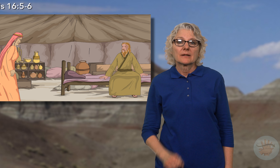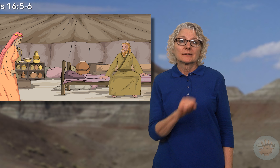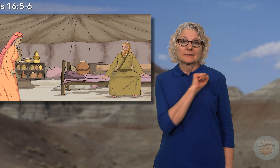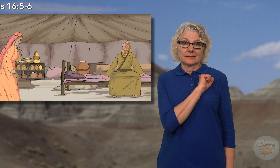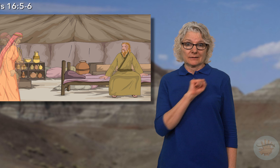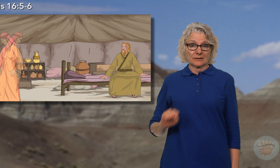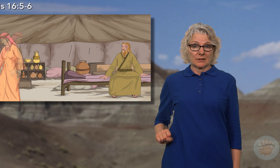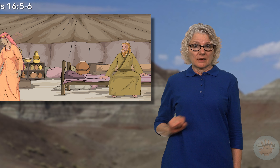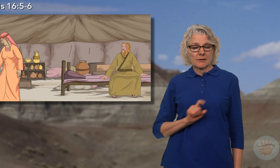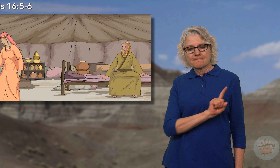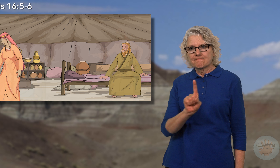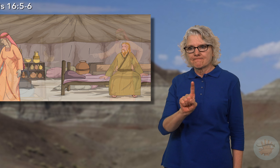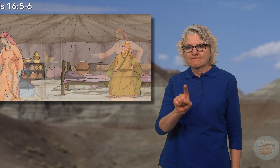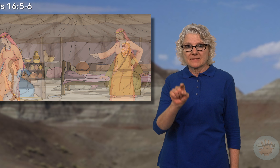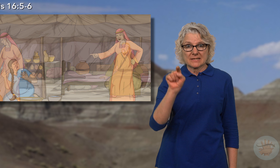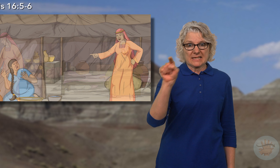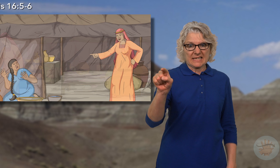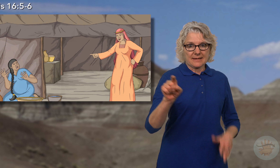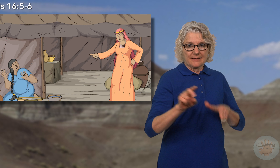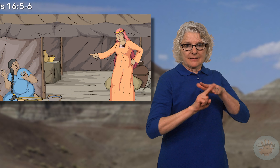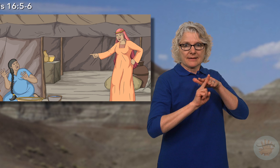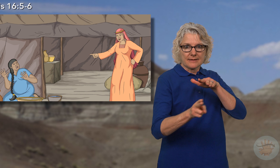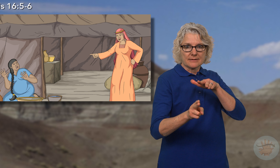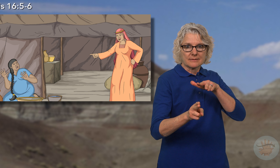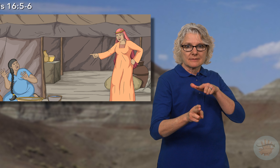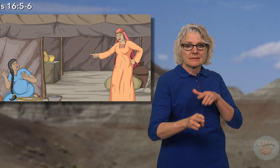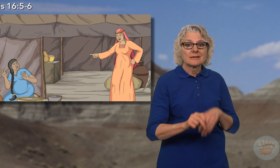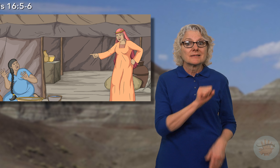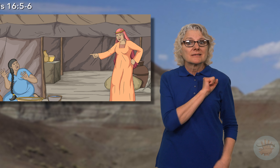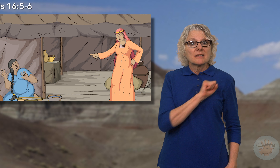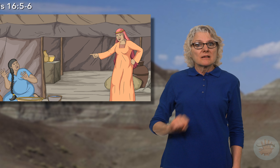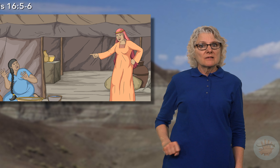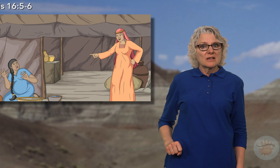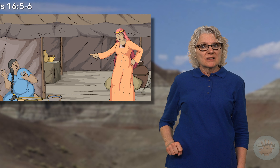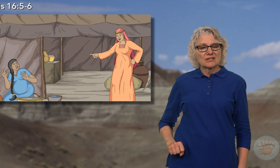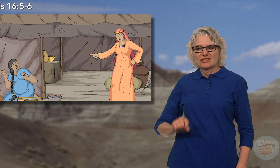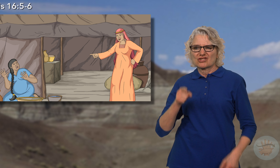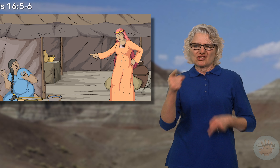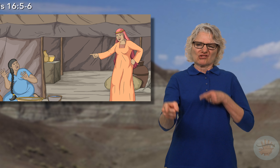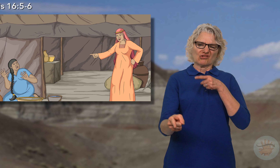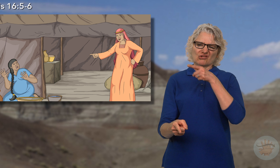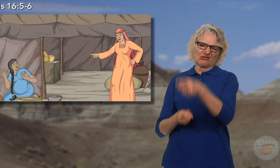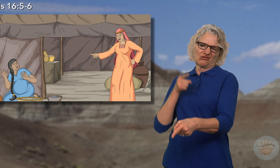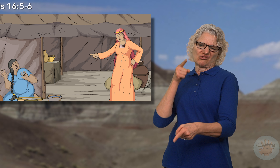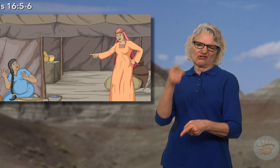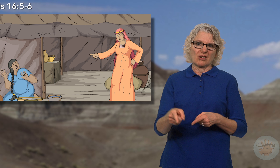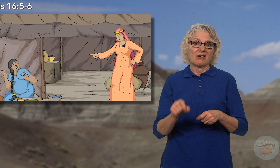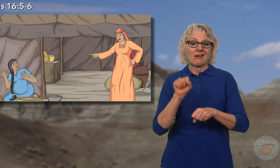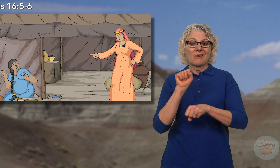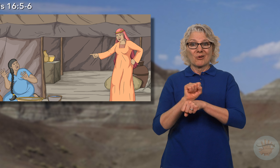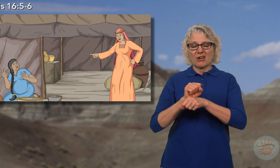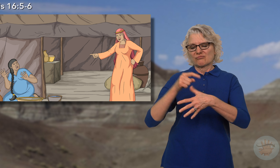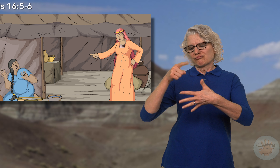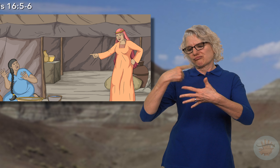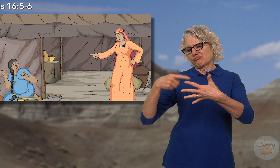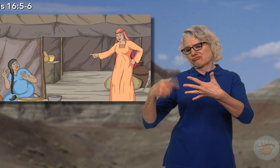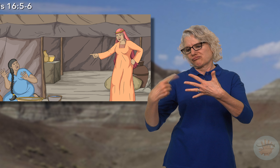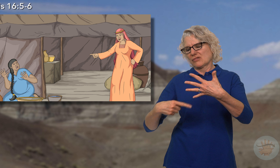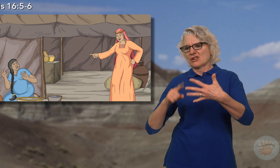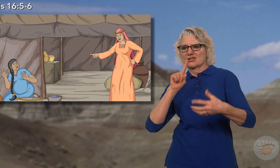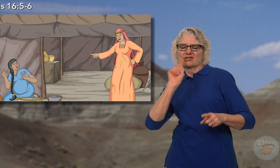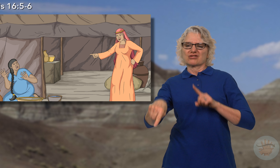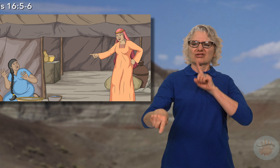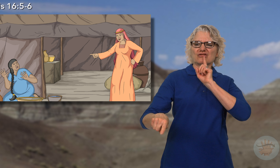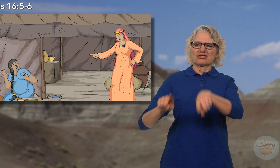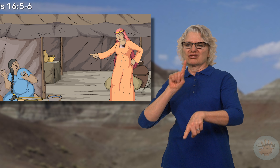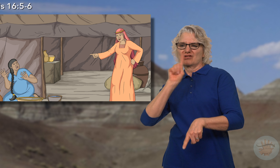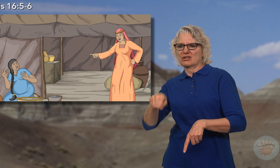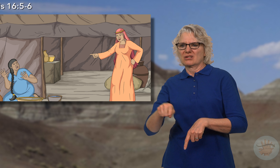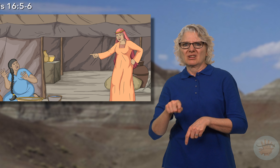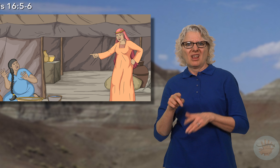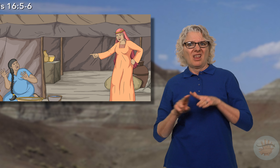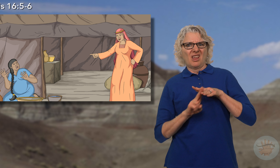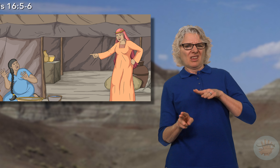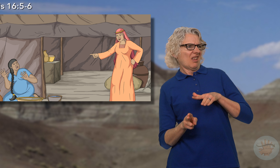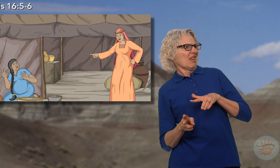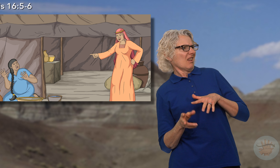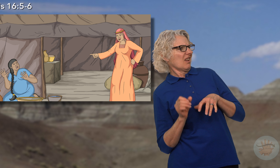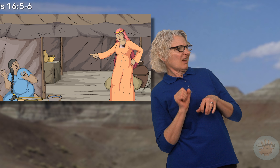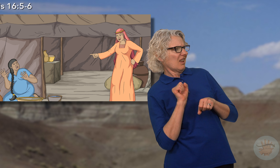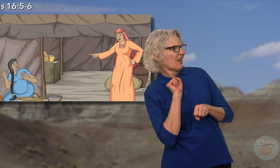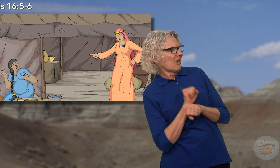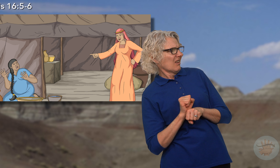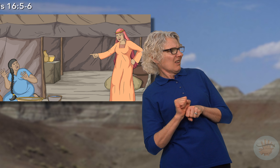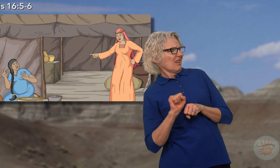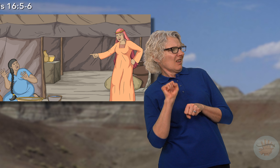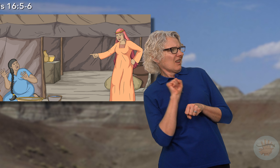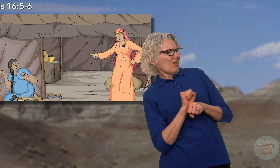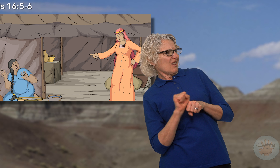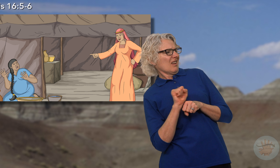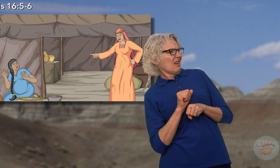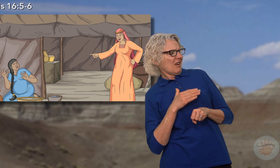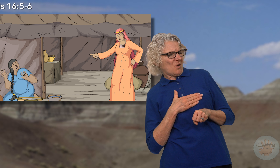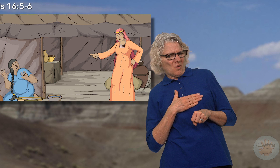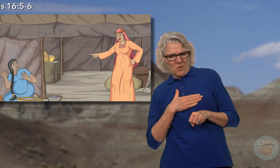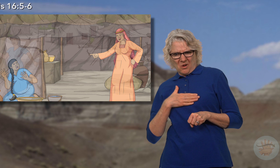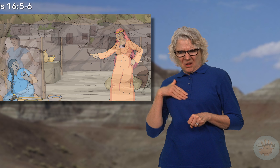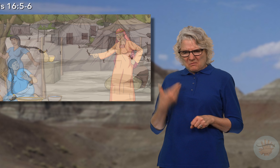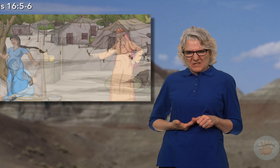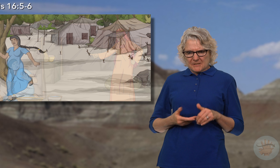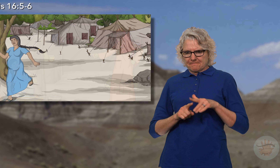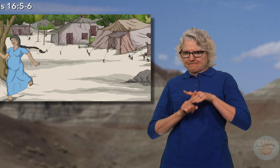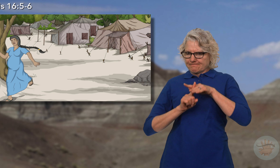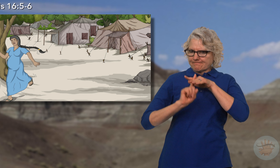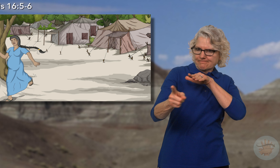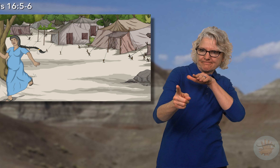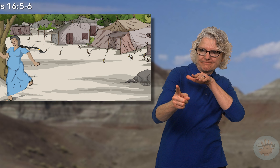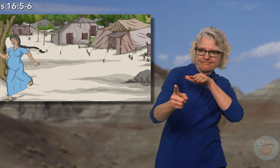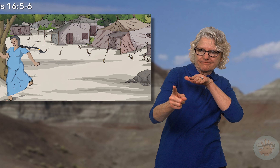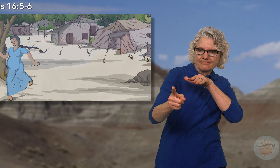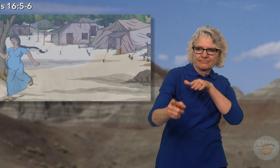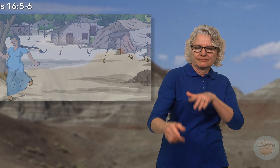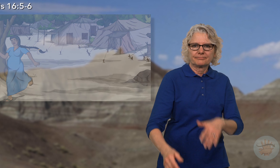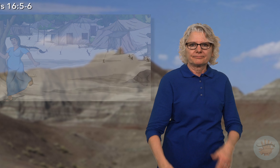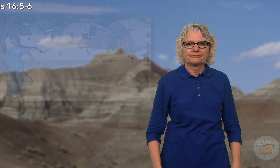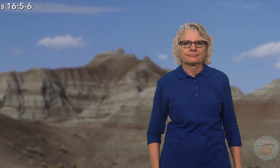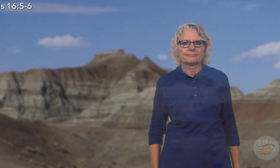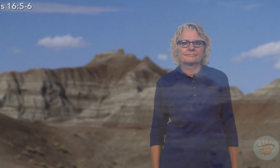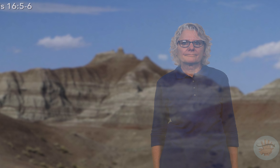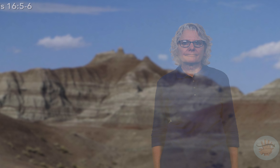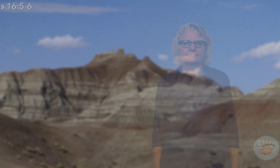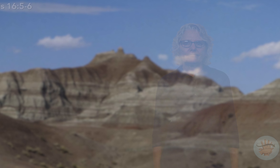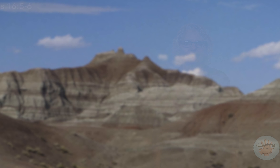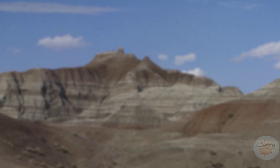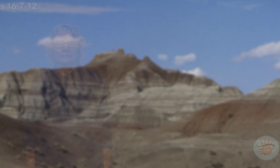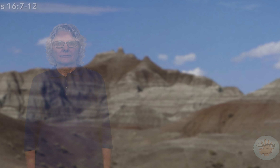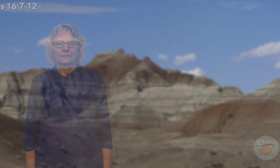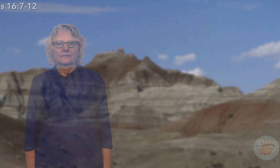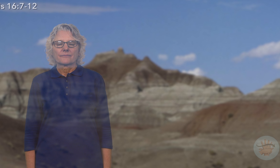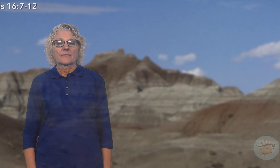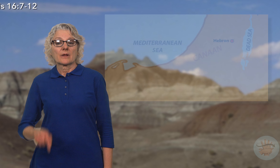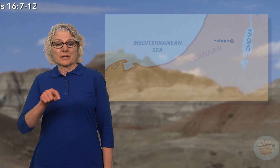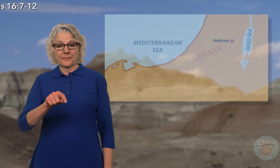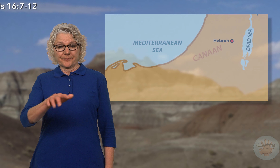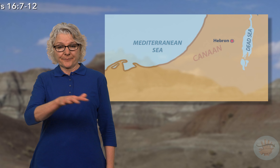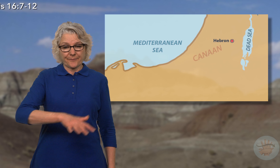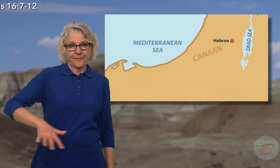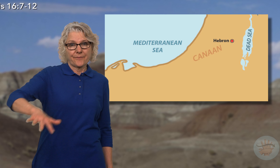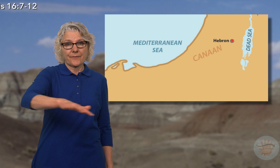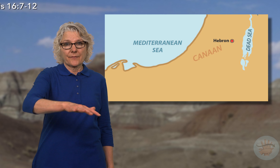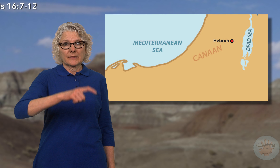Then Sarai treated Hagar so harshly that she fled from her.